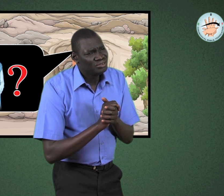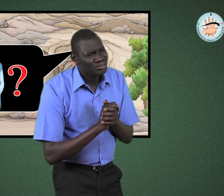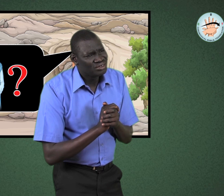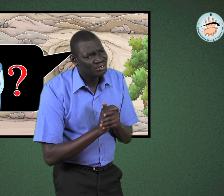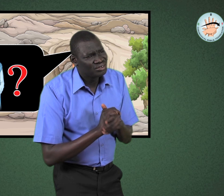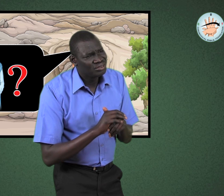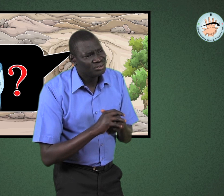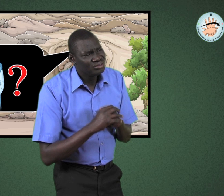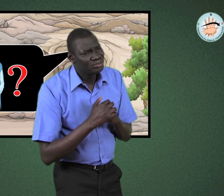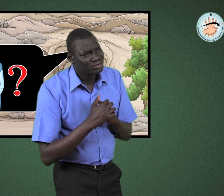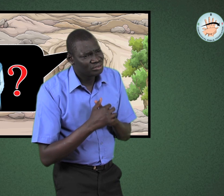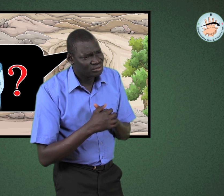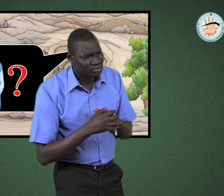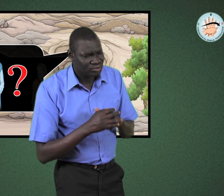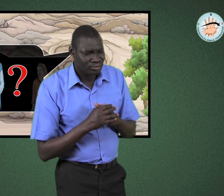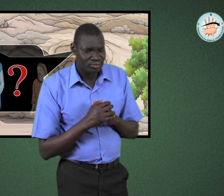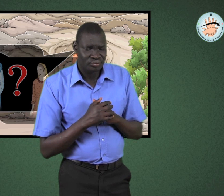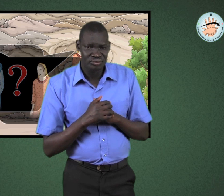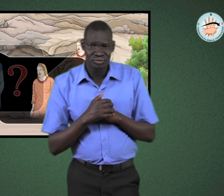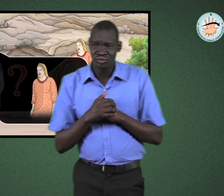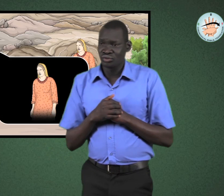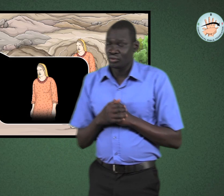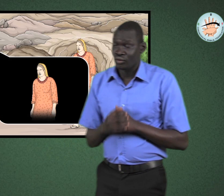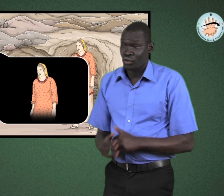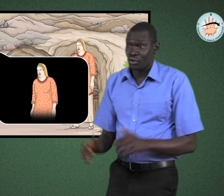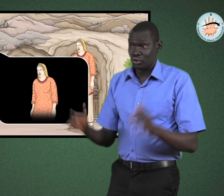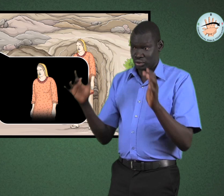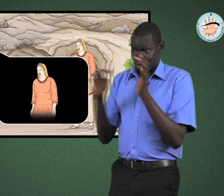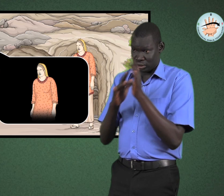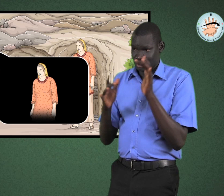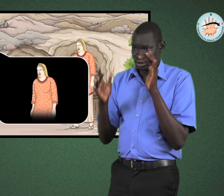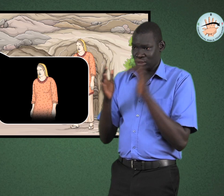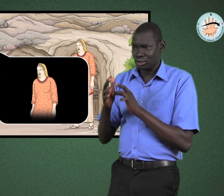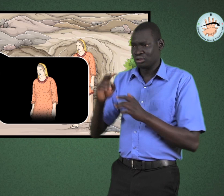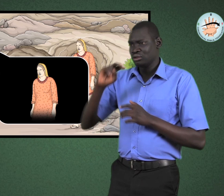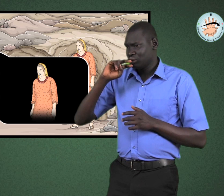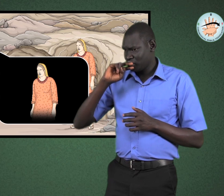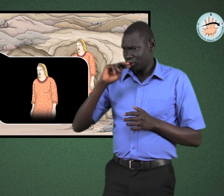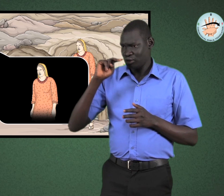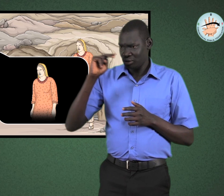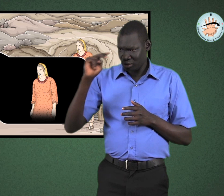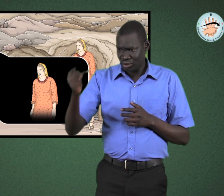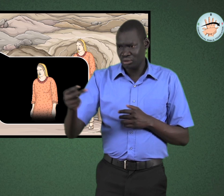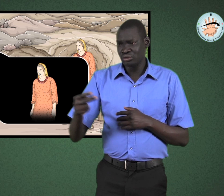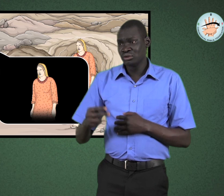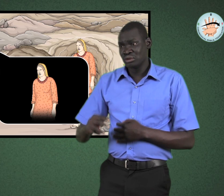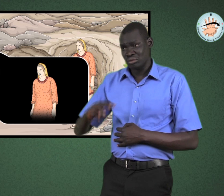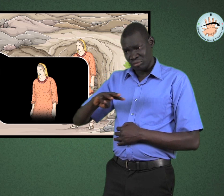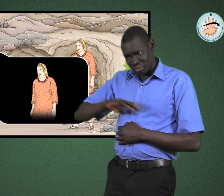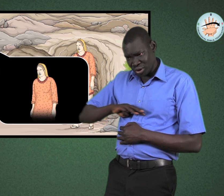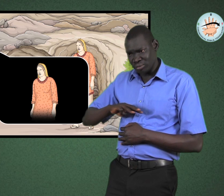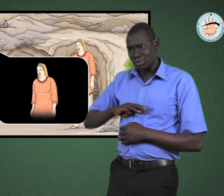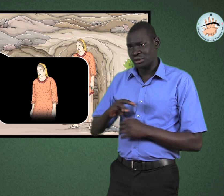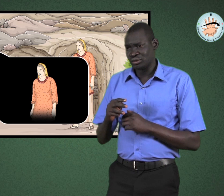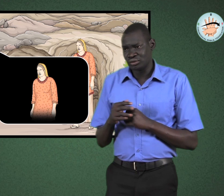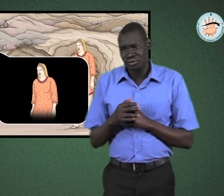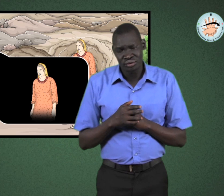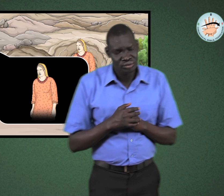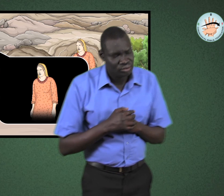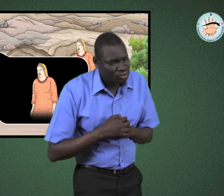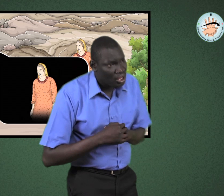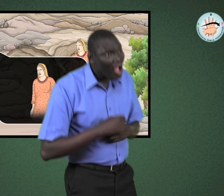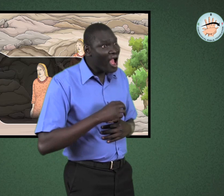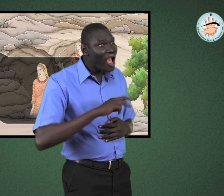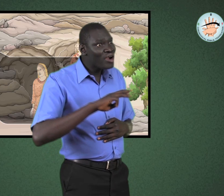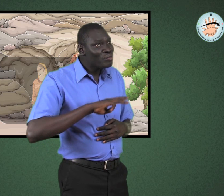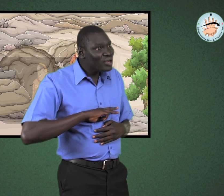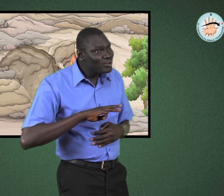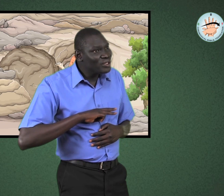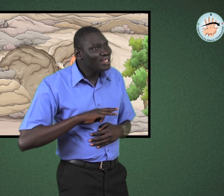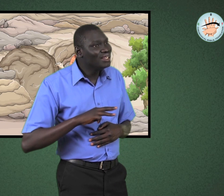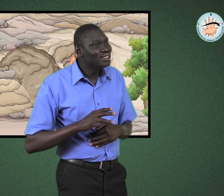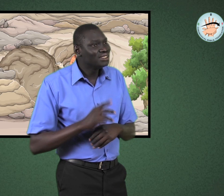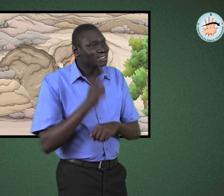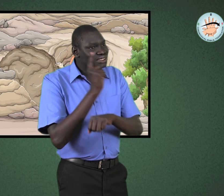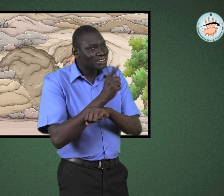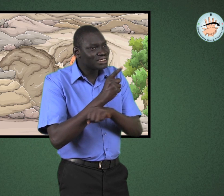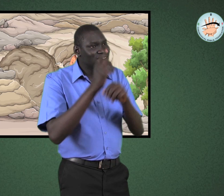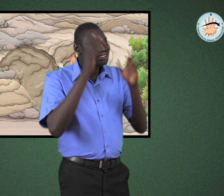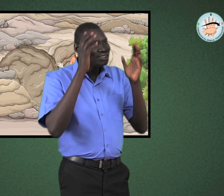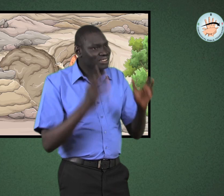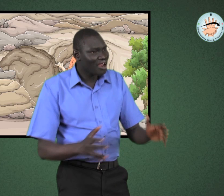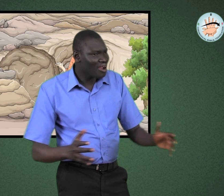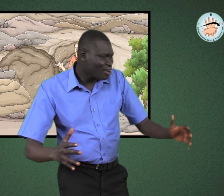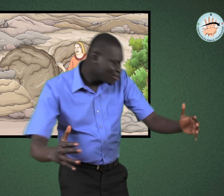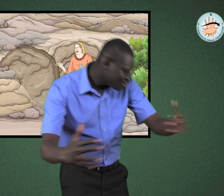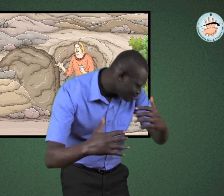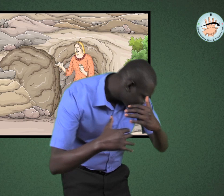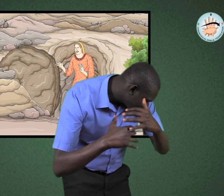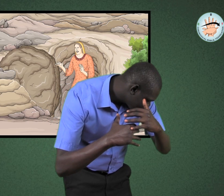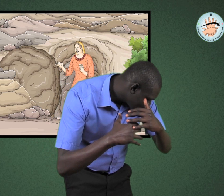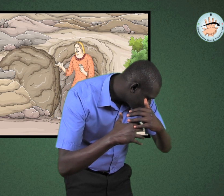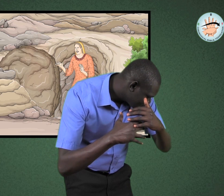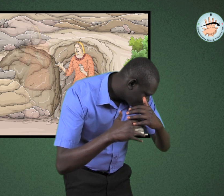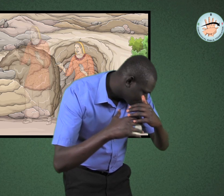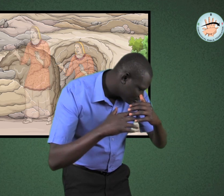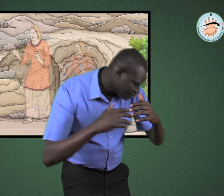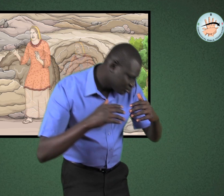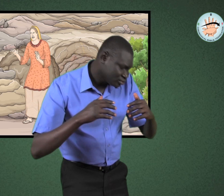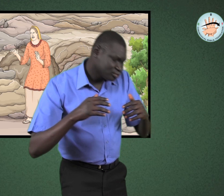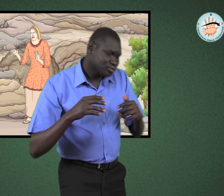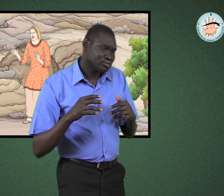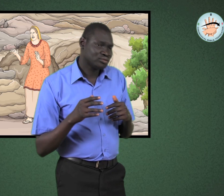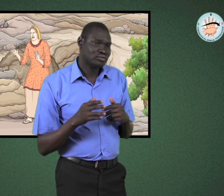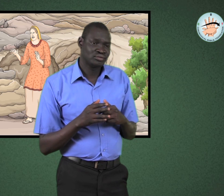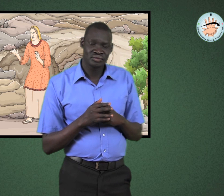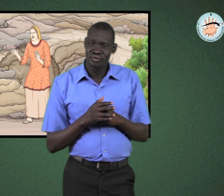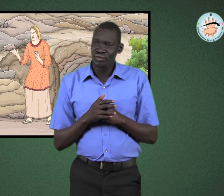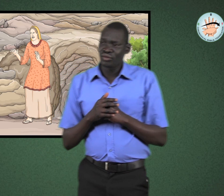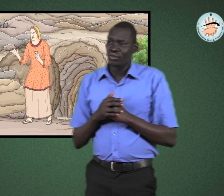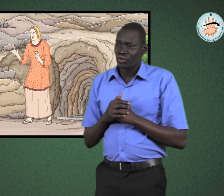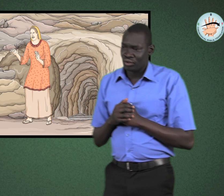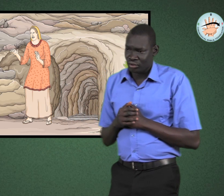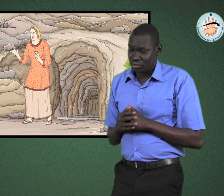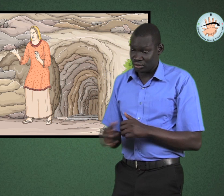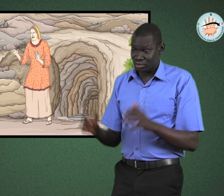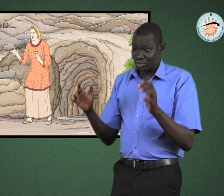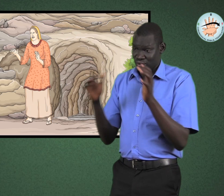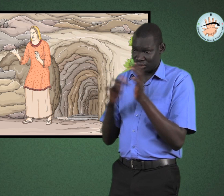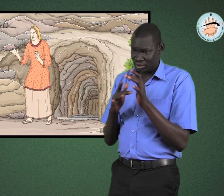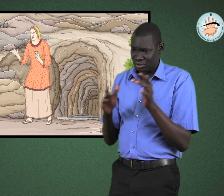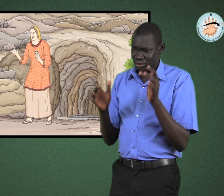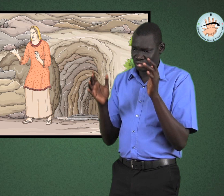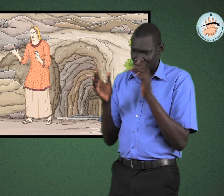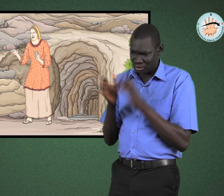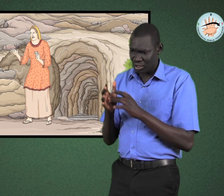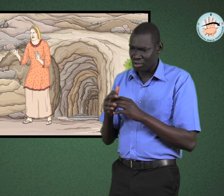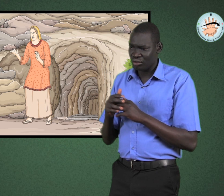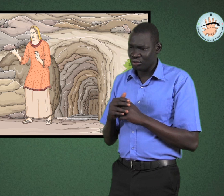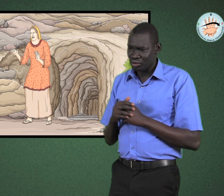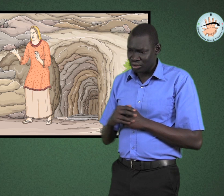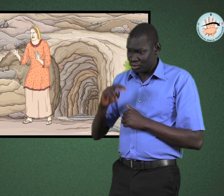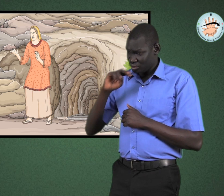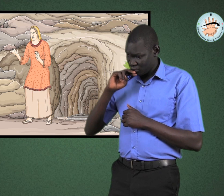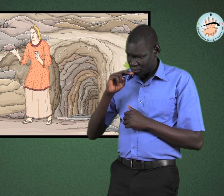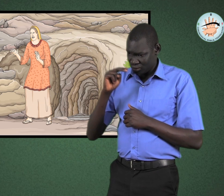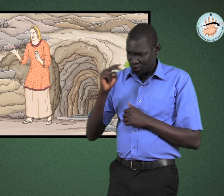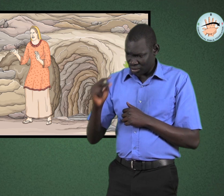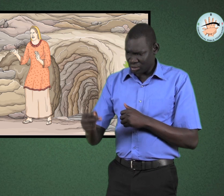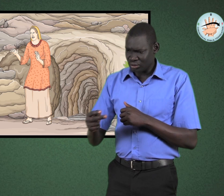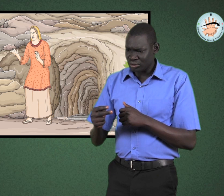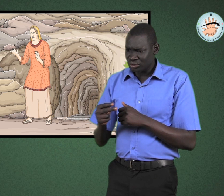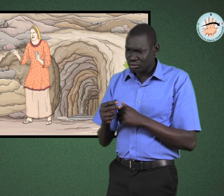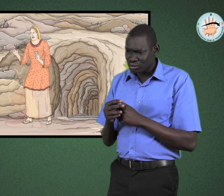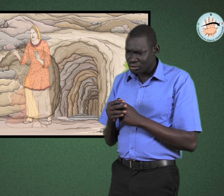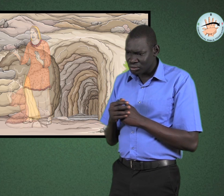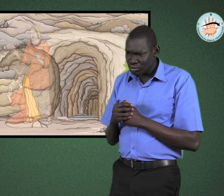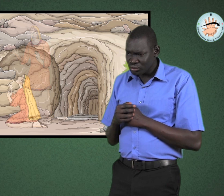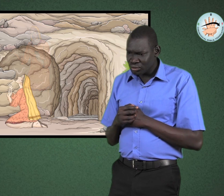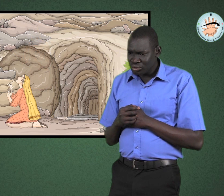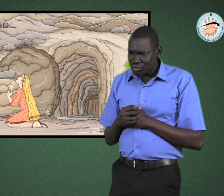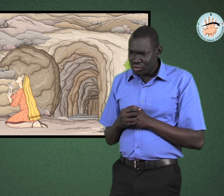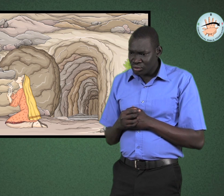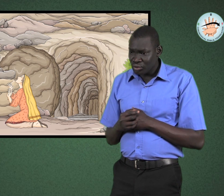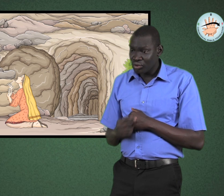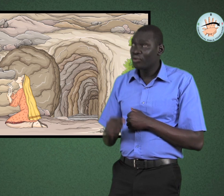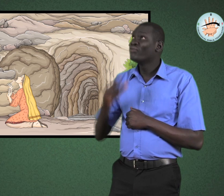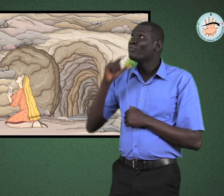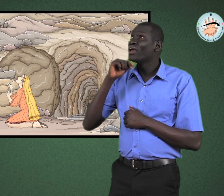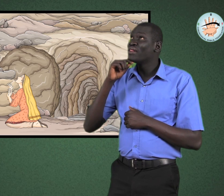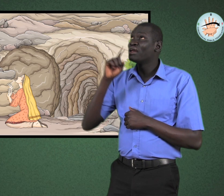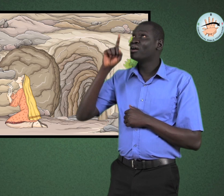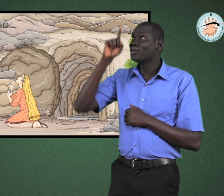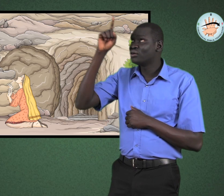Jesus said to her, “Mary.” She turned and said to Him in Hebrew, “Rabboni!” (which means “Teacher”).